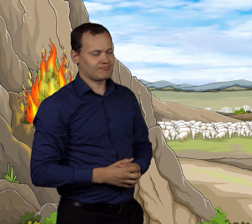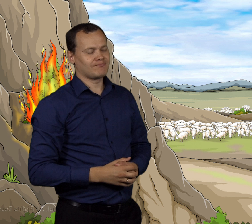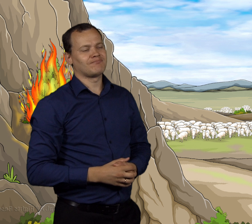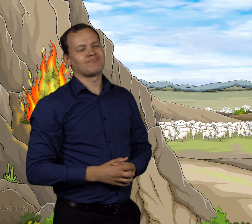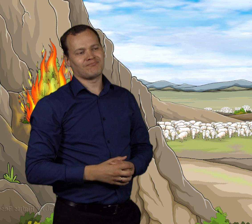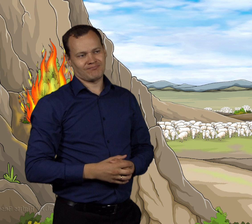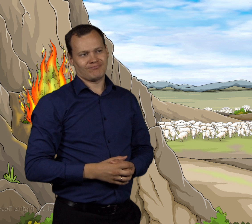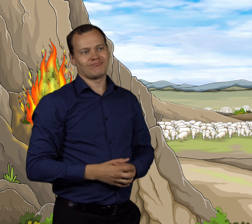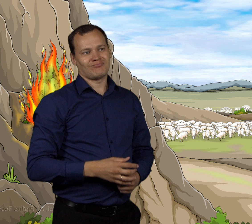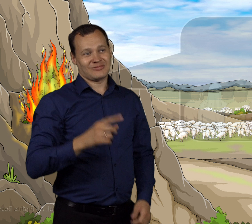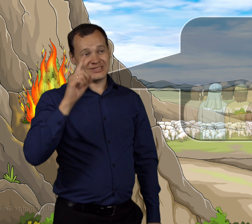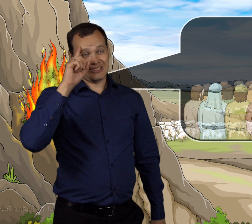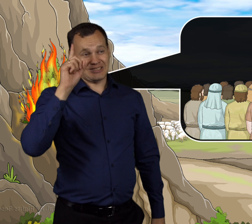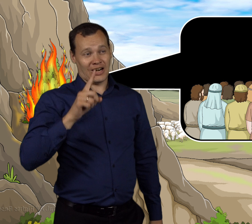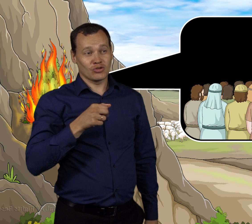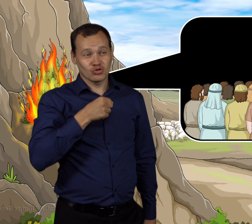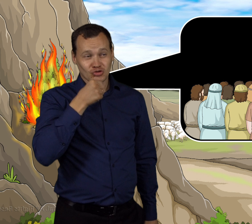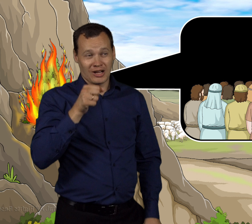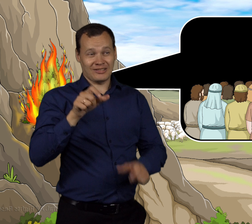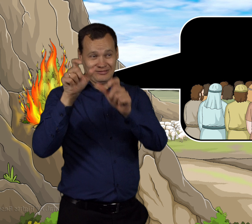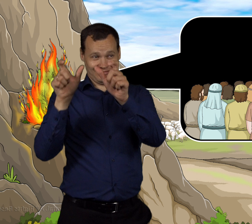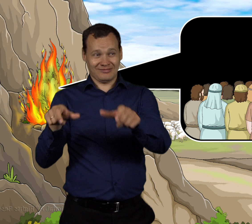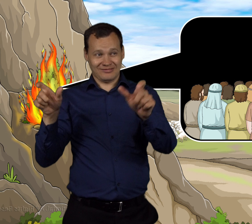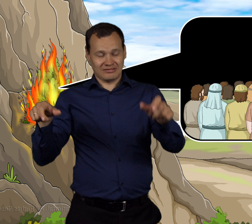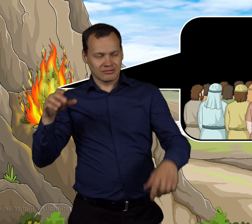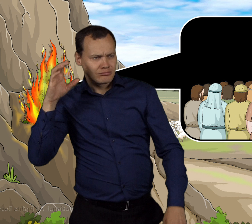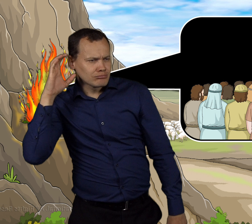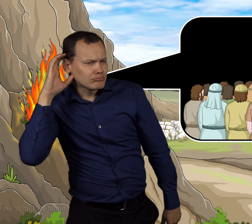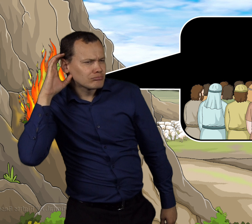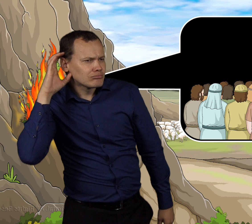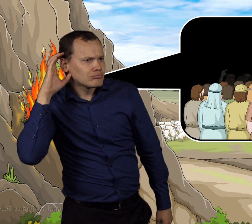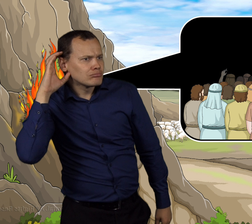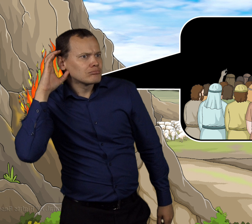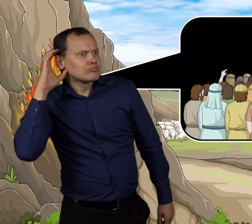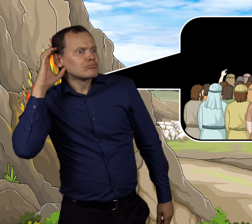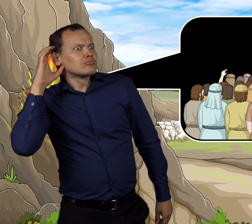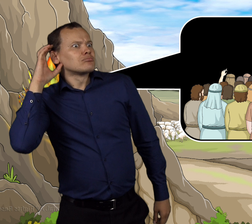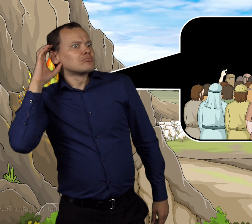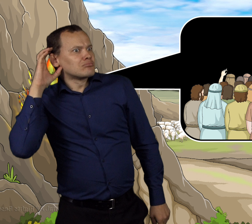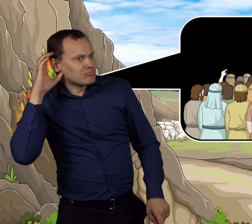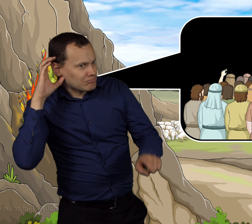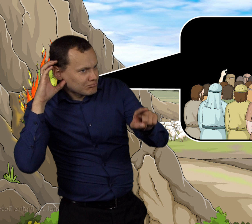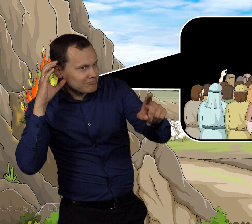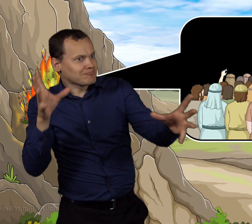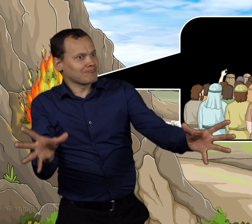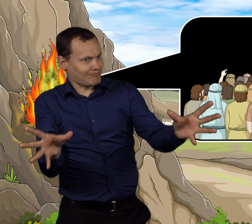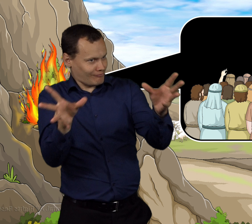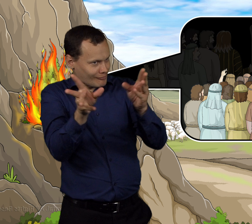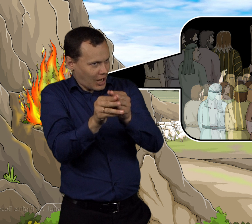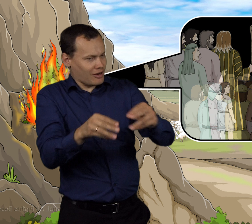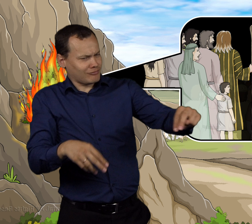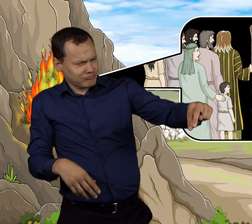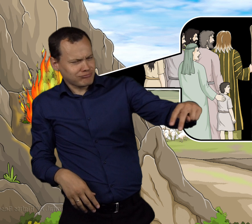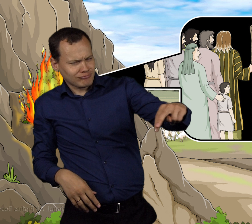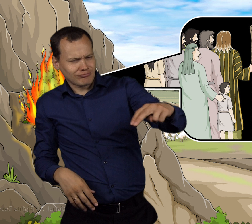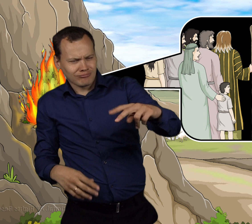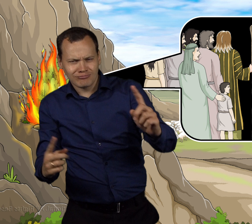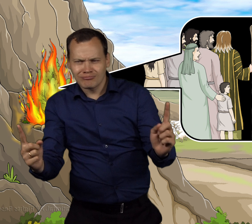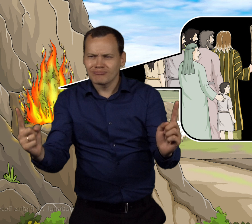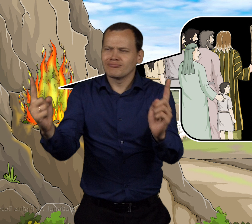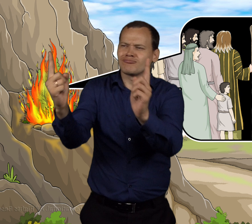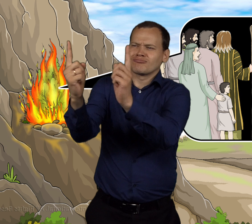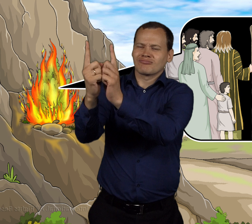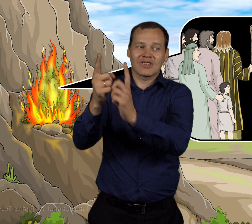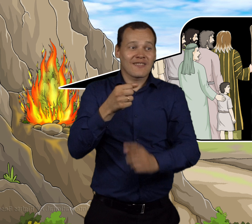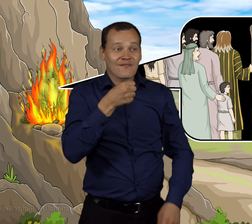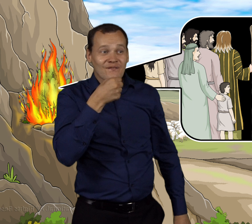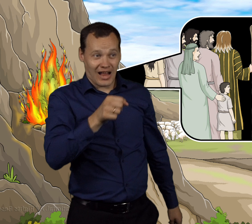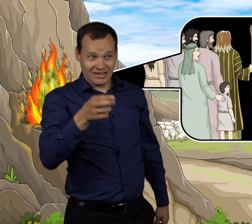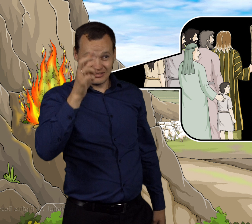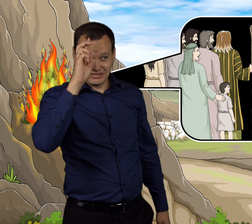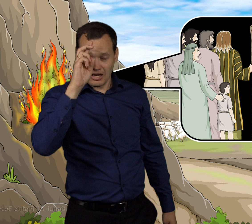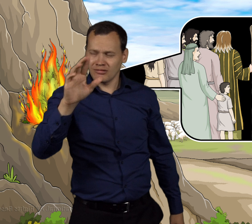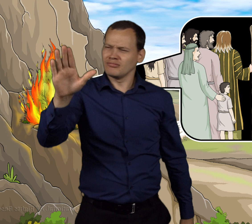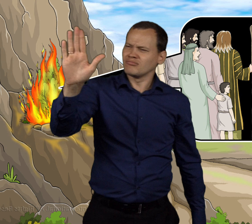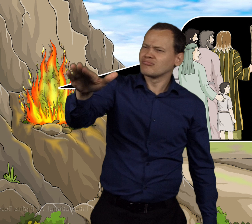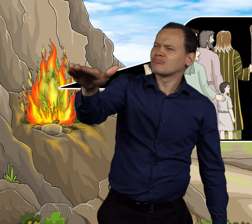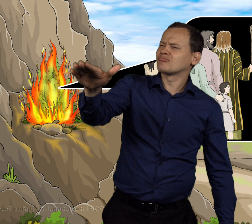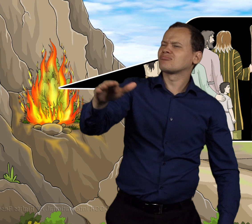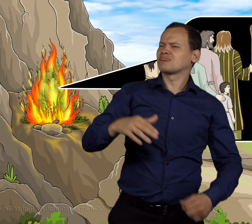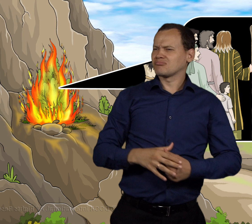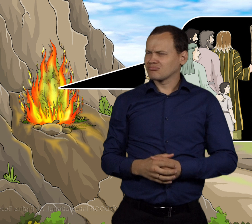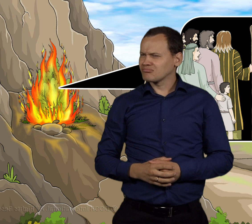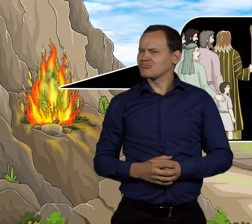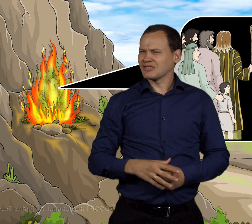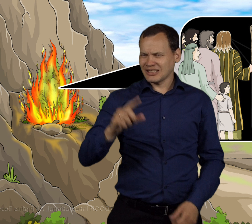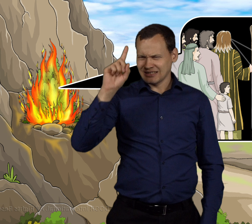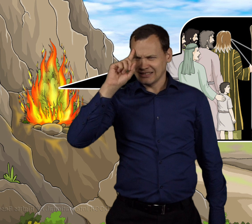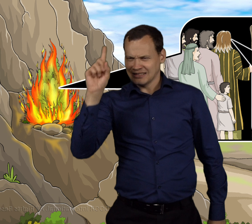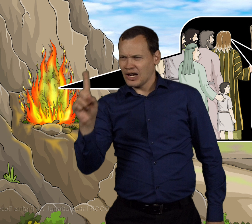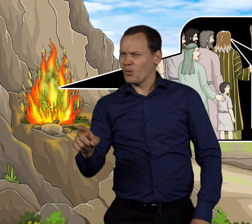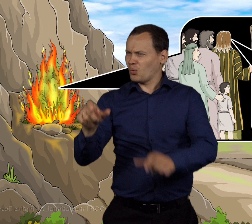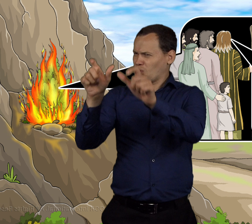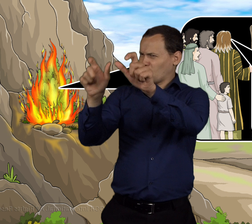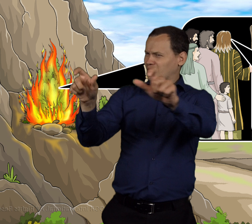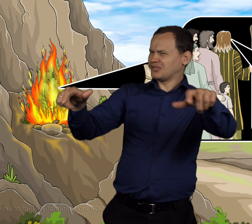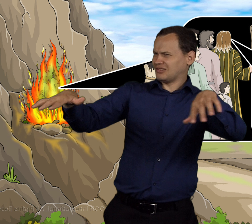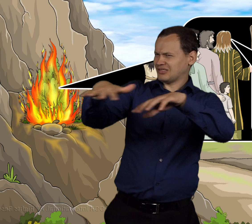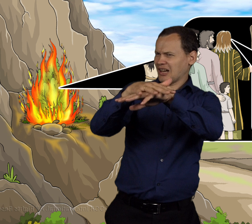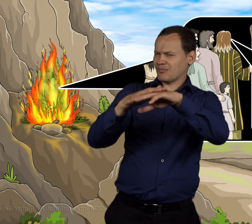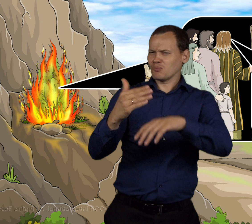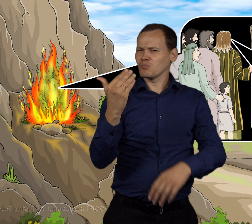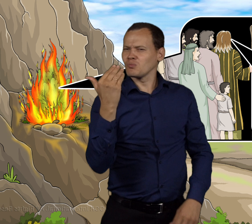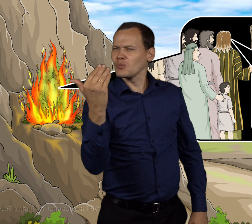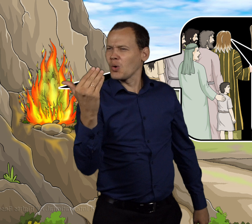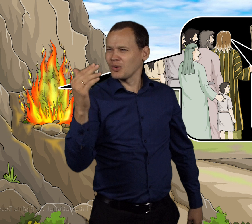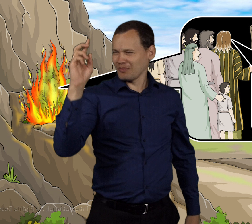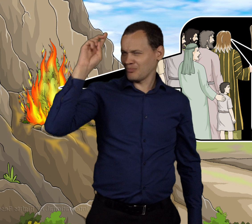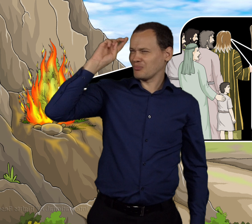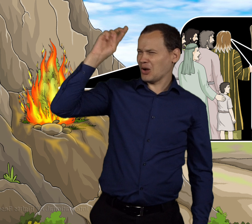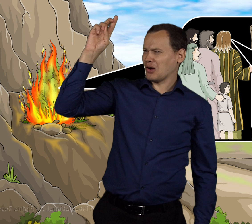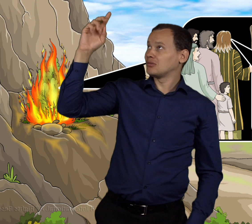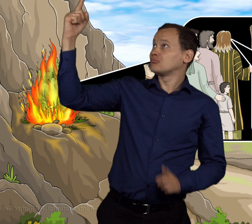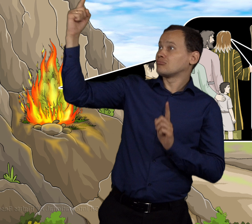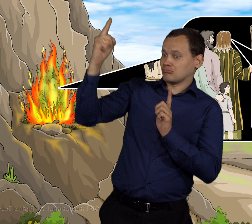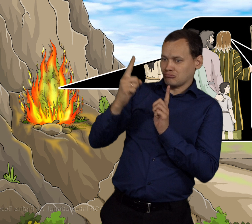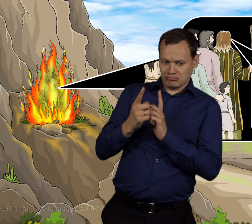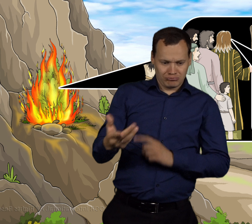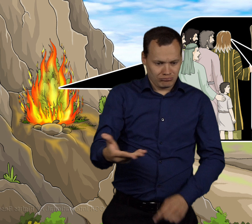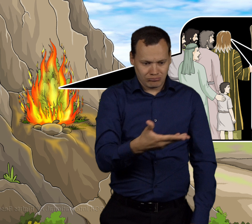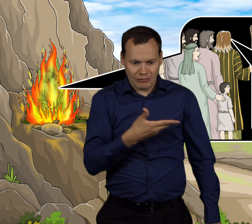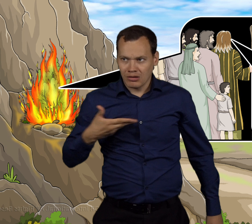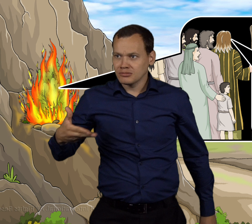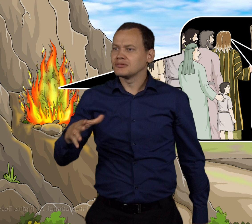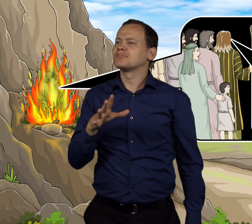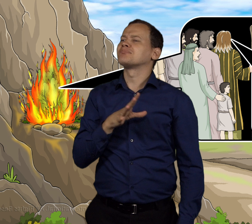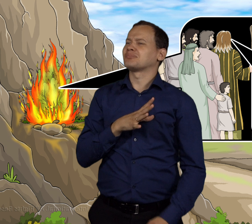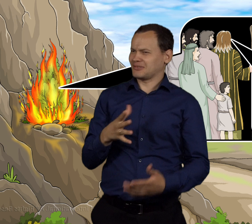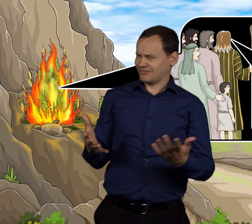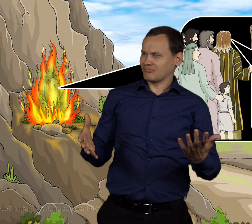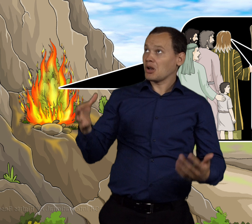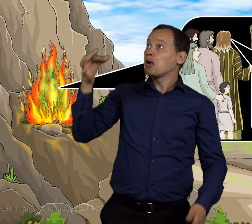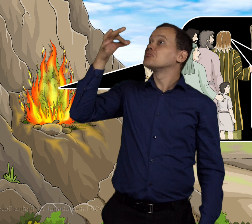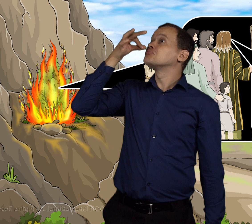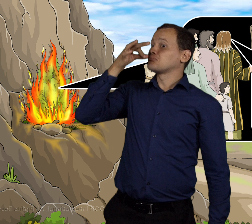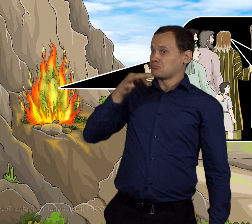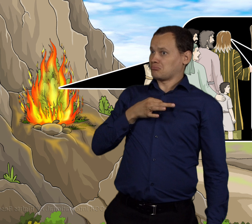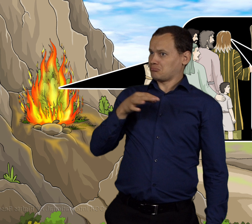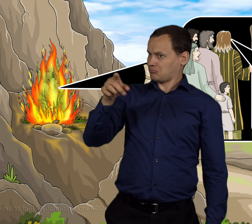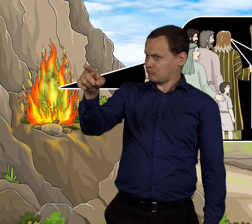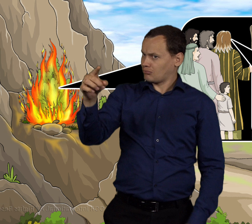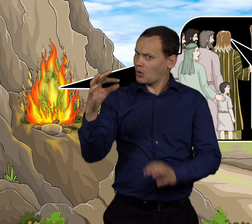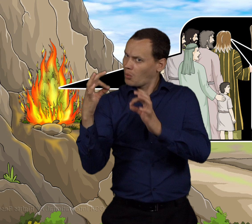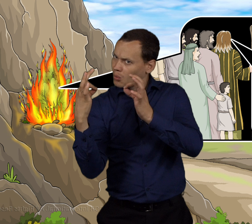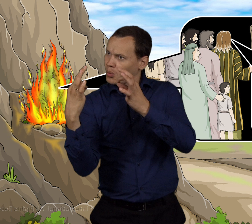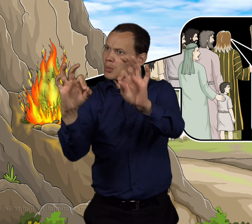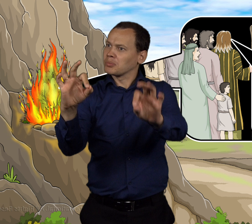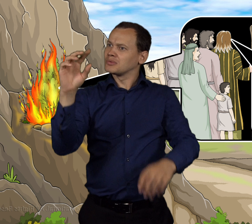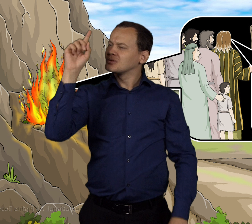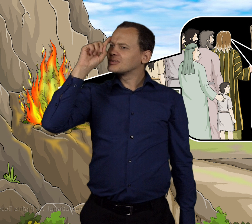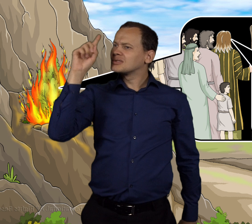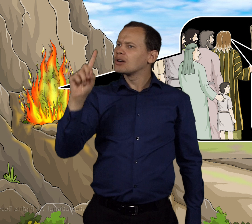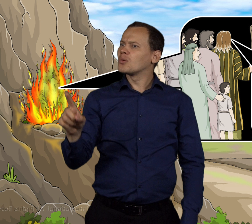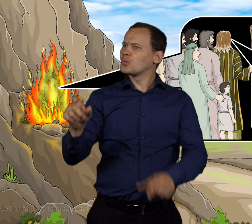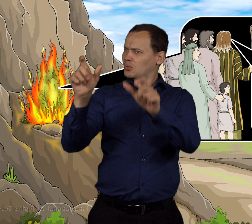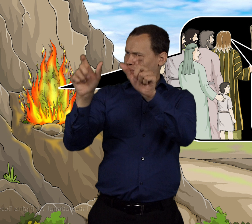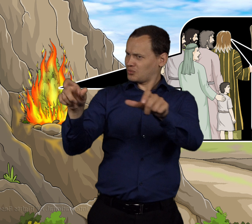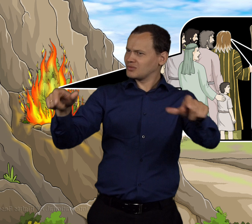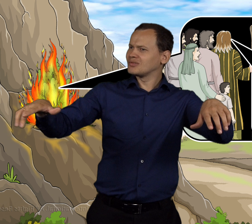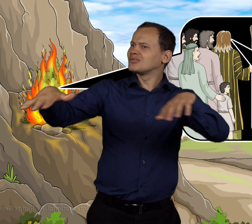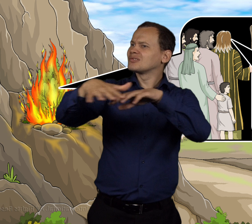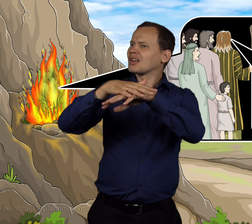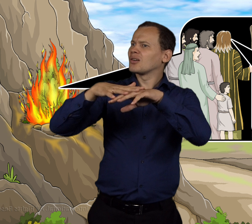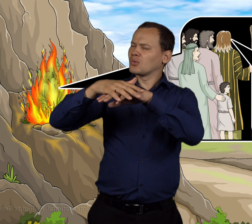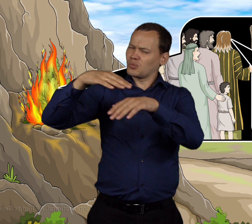The elders of Israel will listen to what you say, and you must go with them to the king of Egypt and tell him, ‘The LORD, the God of the Hebrews, has met with us.